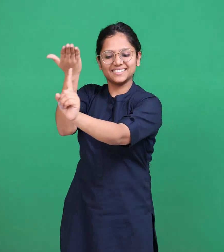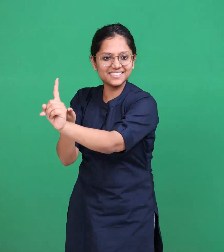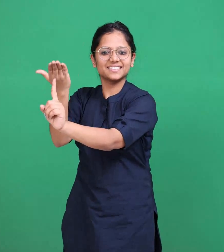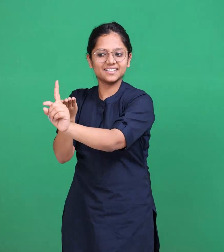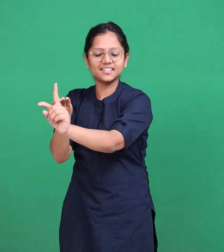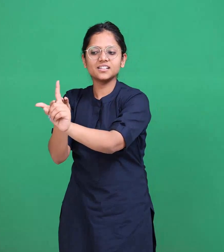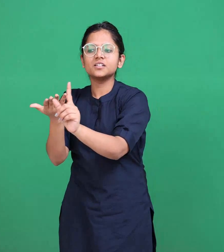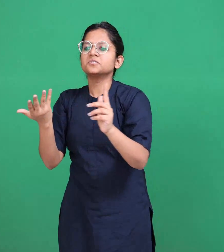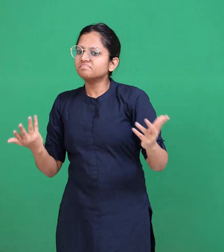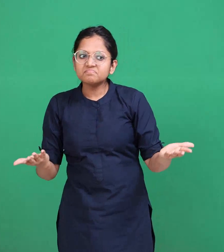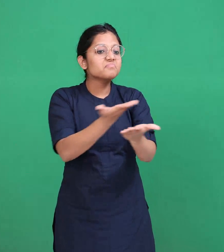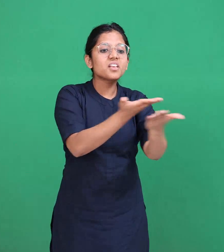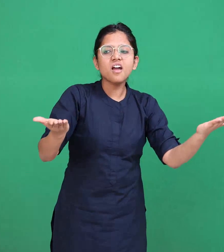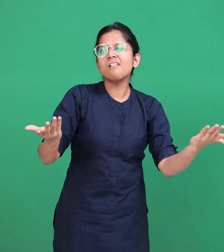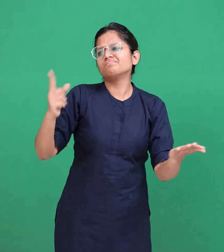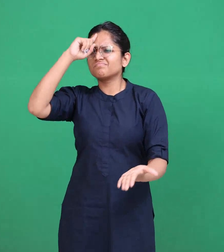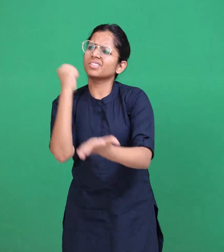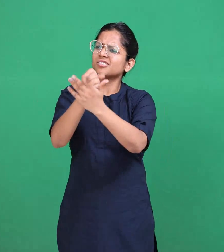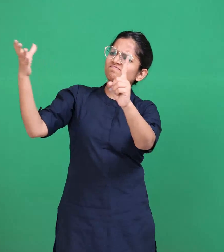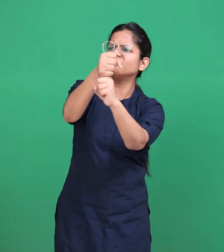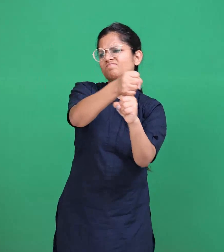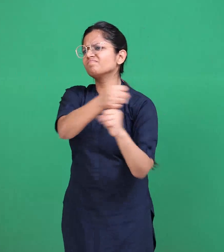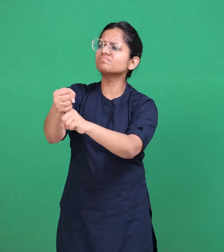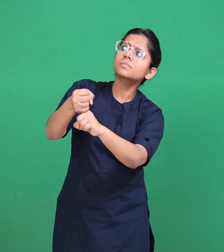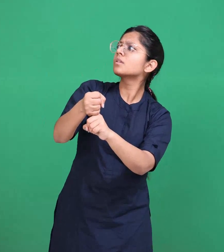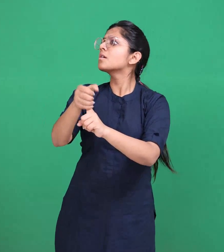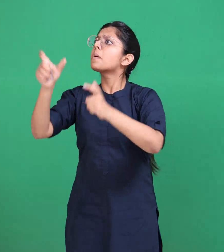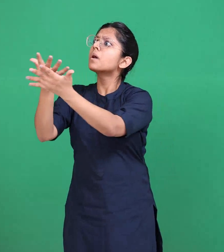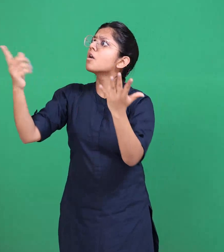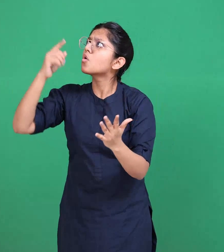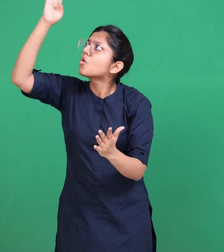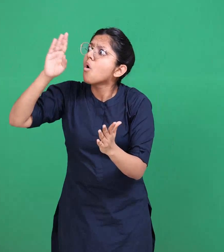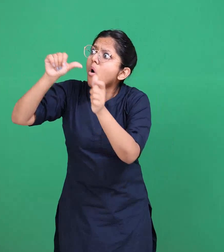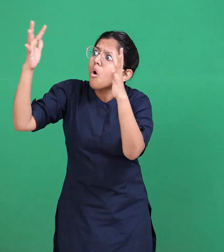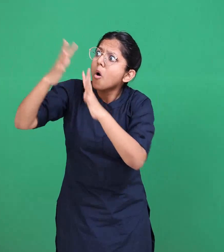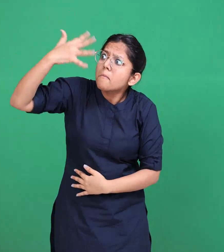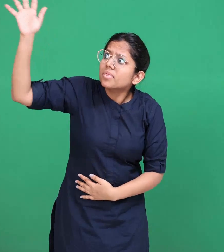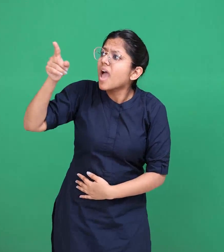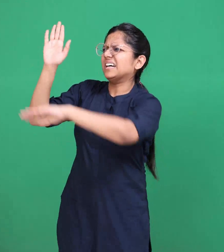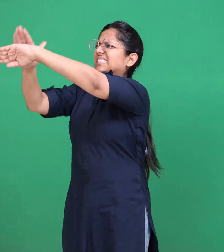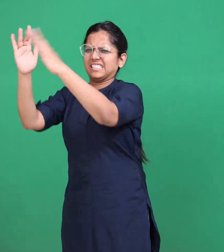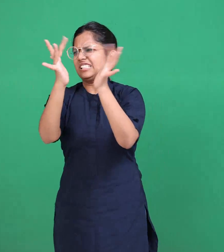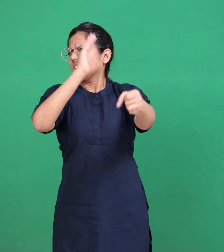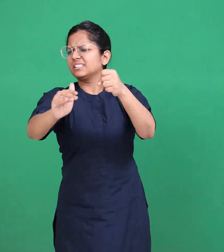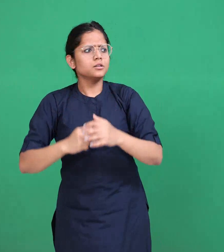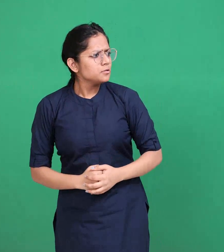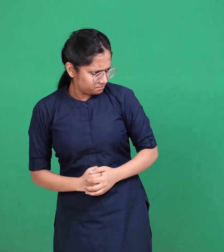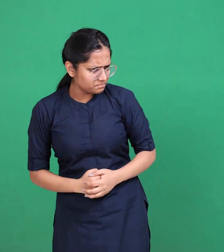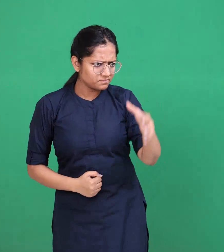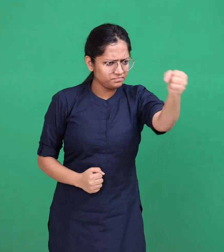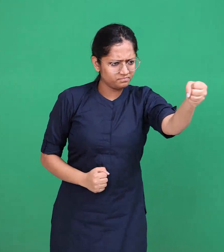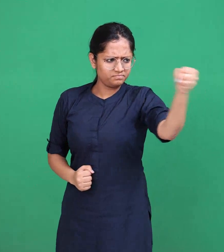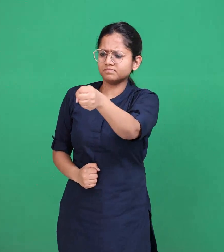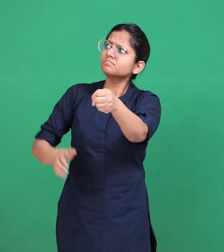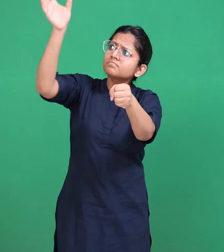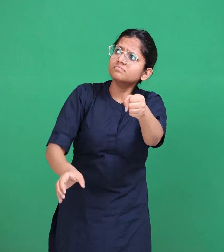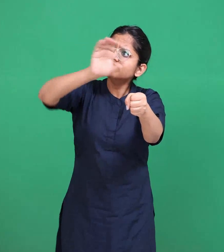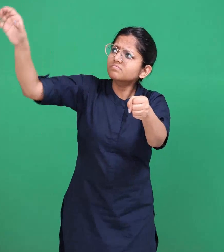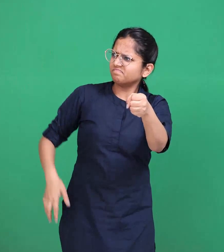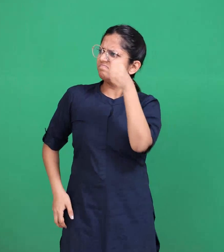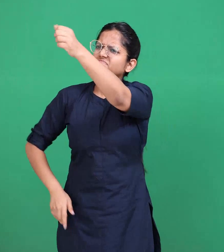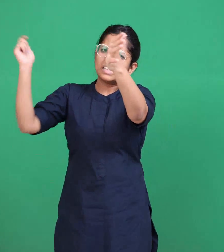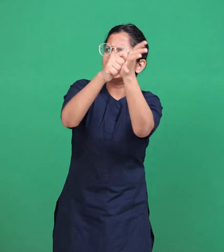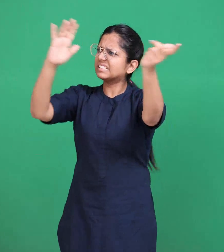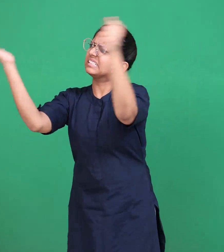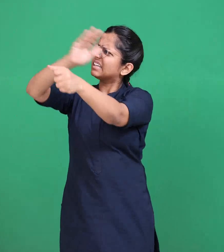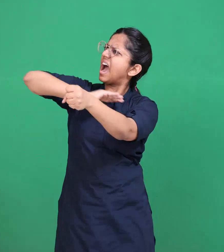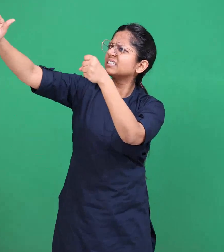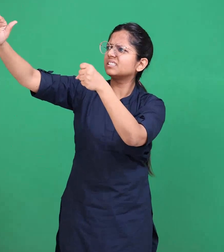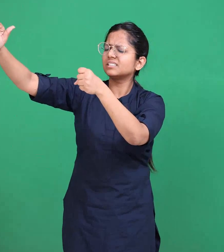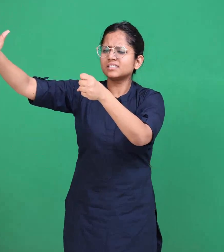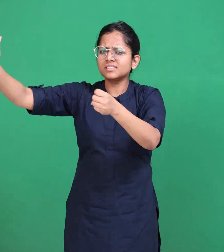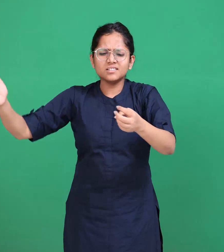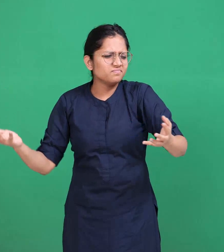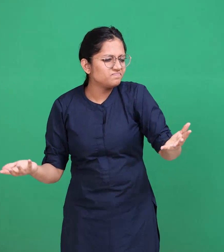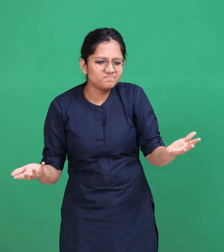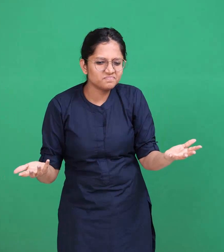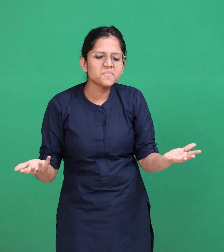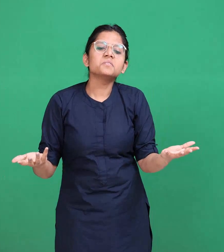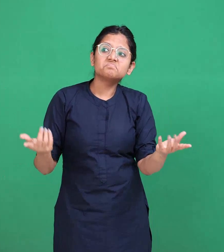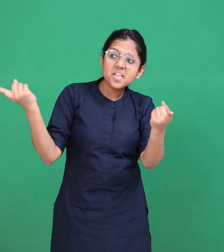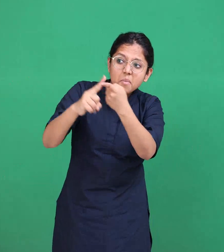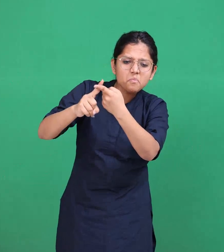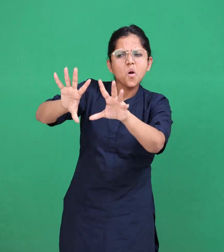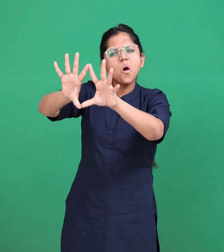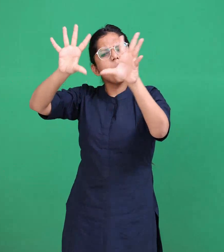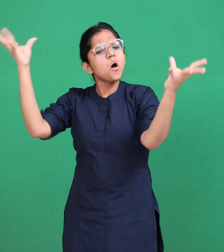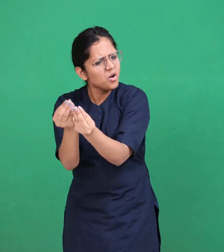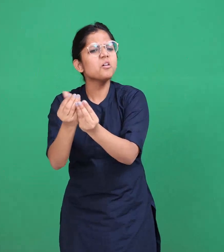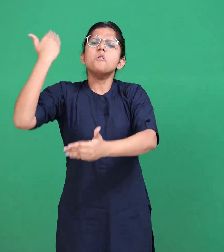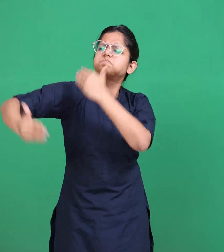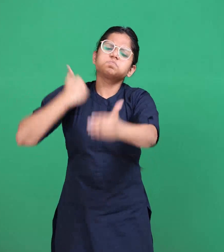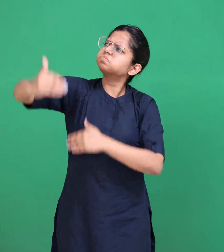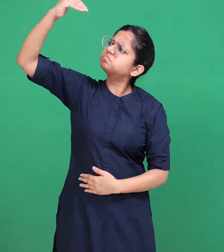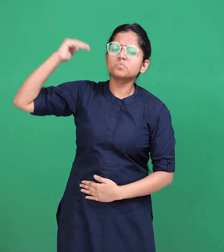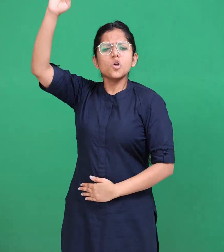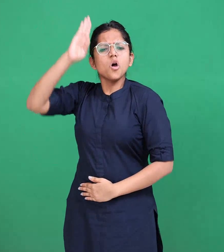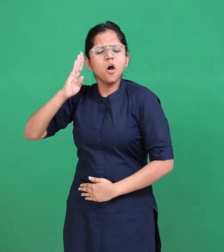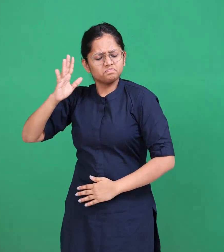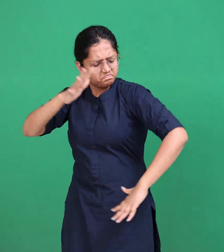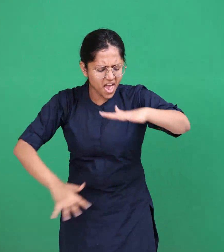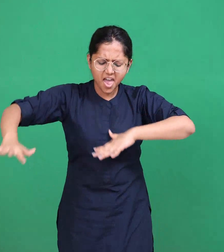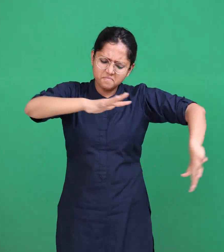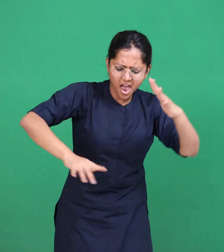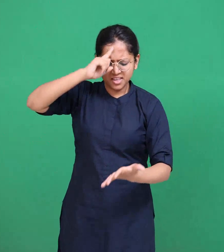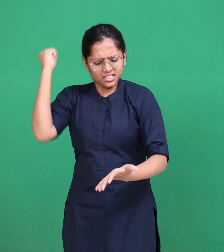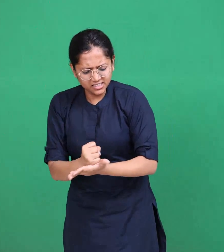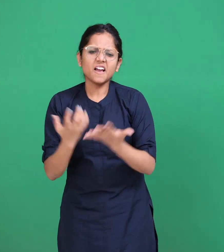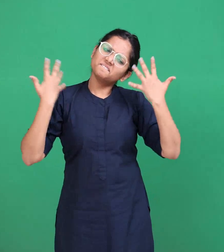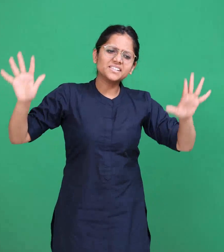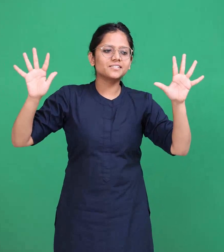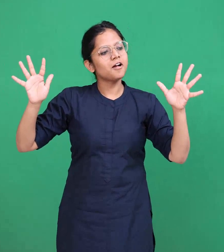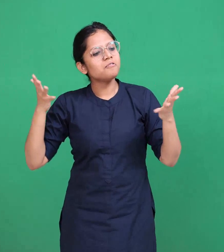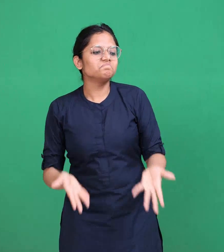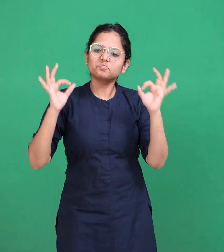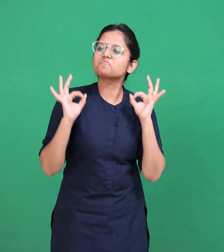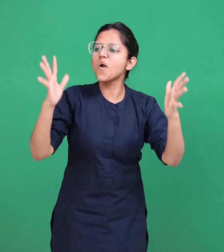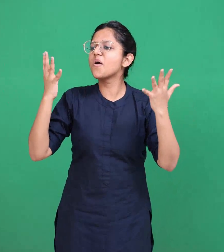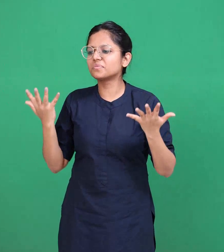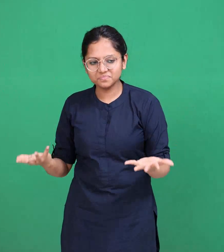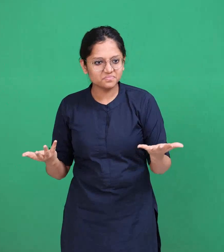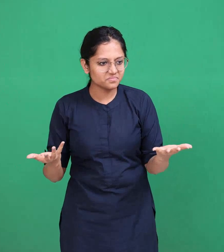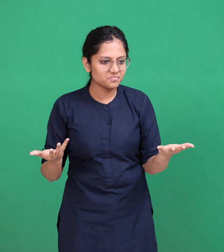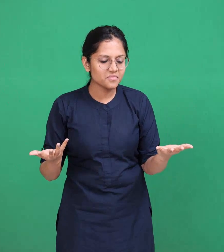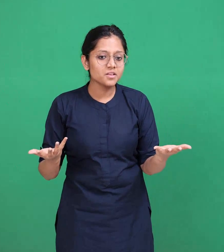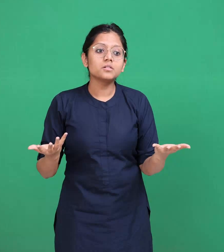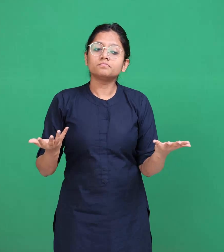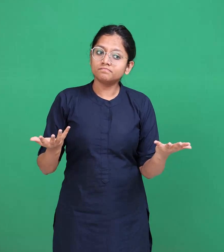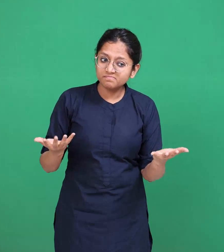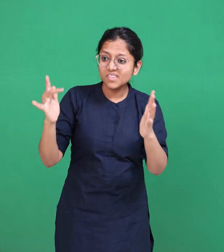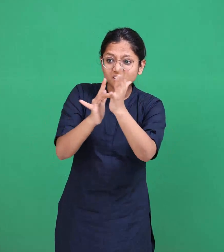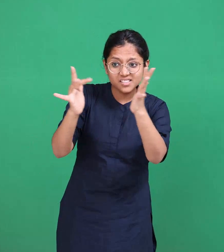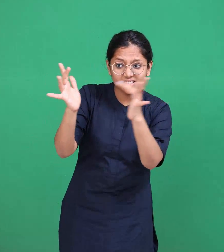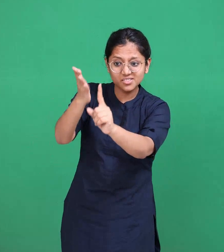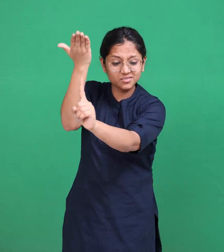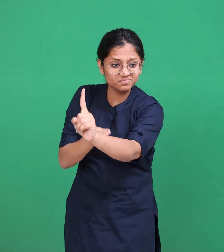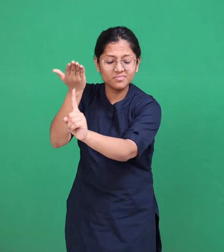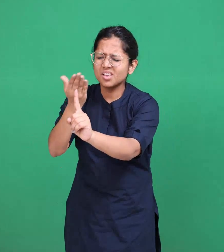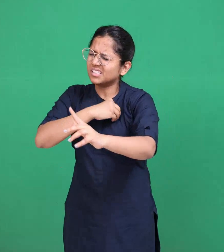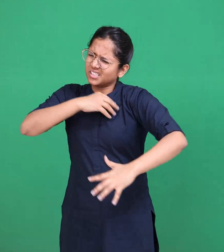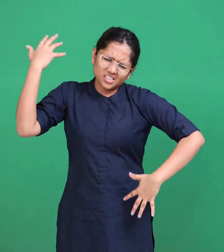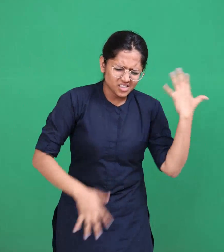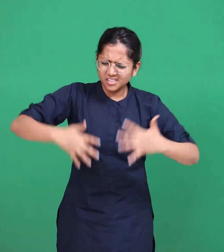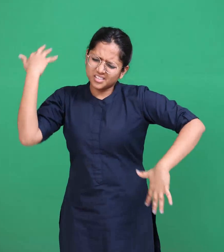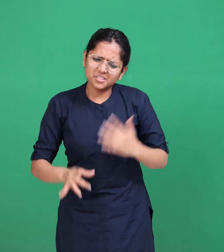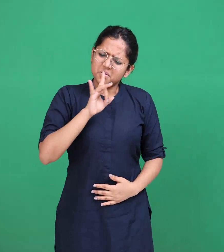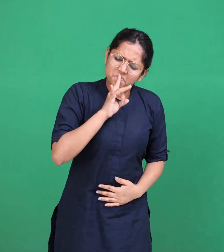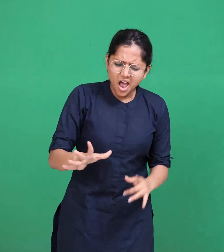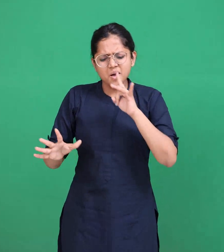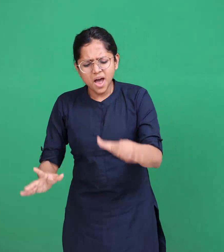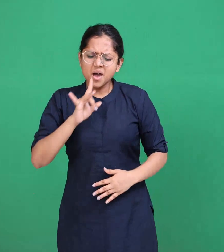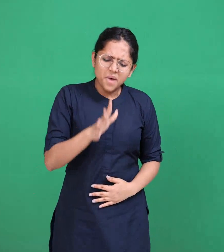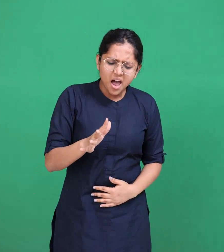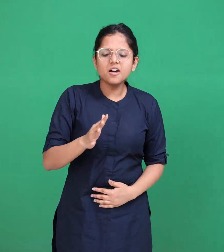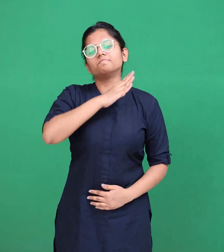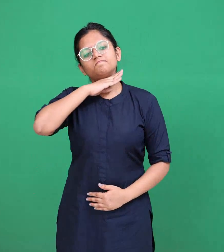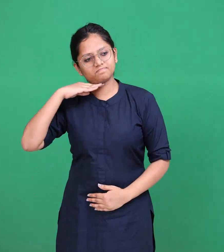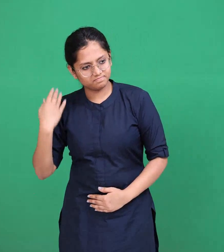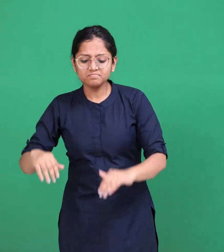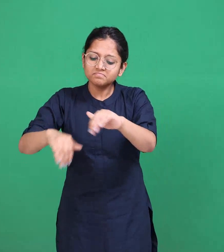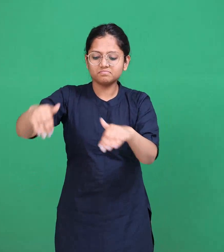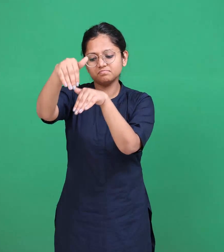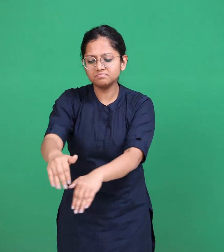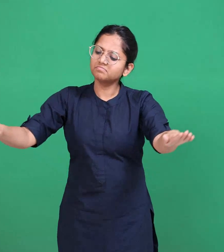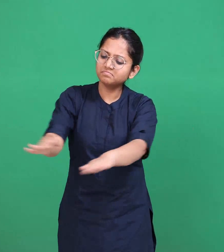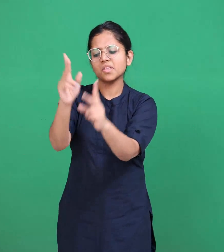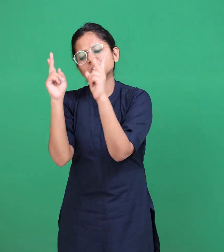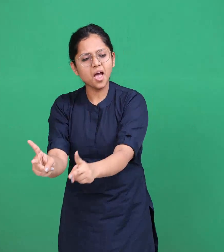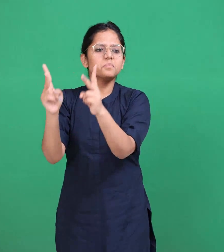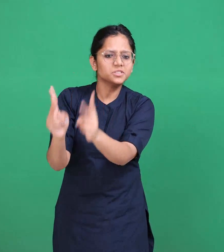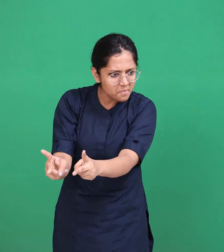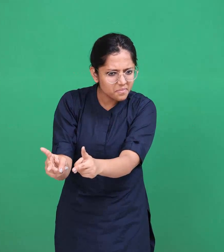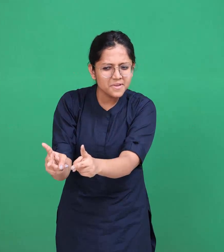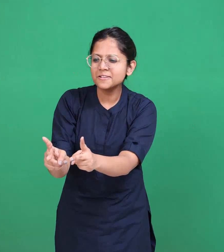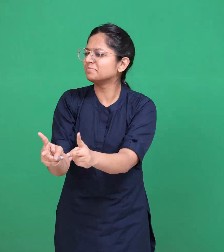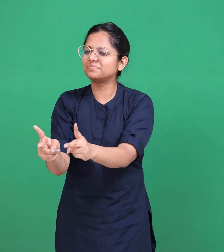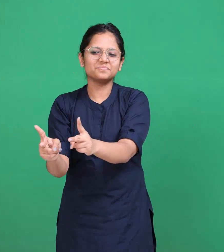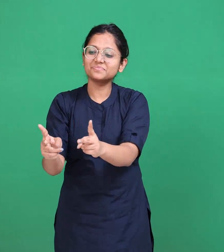He was delivered up by God's set plan and foreknowledge, and you, by the hands of the lawless, put Him to death by nailing Him to the cross.